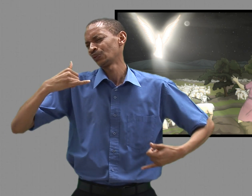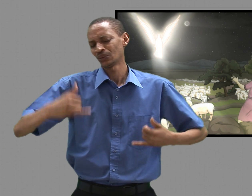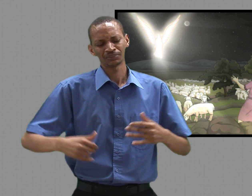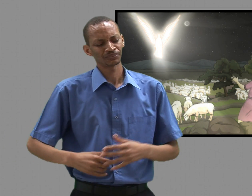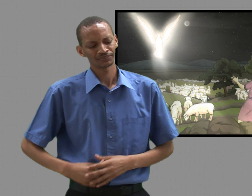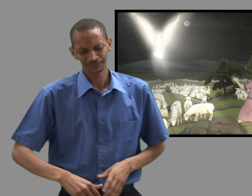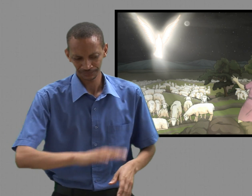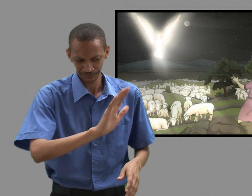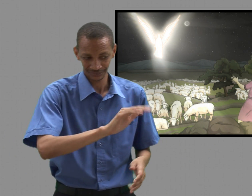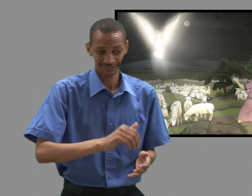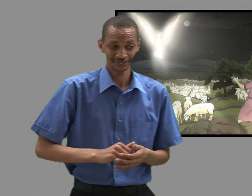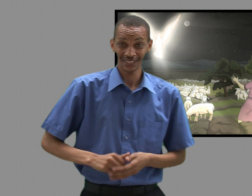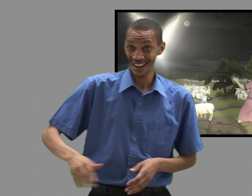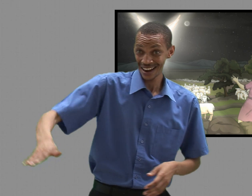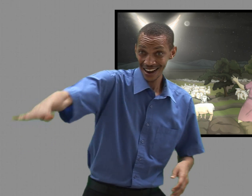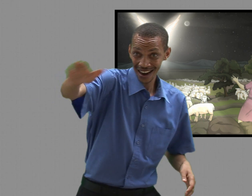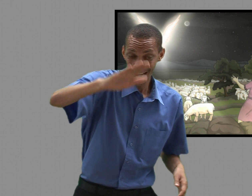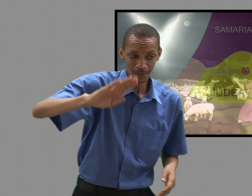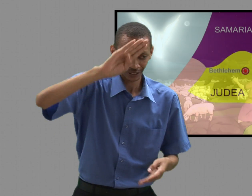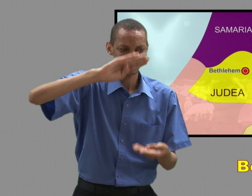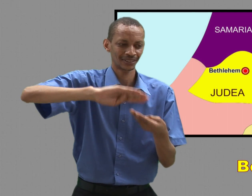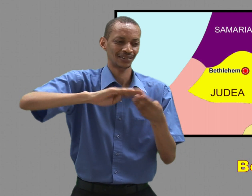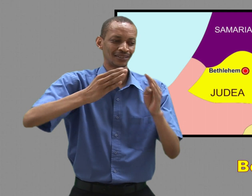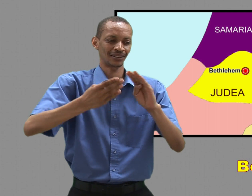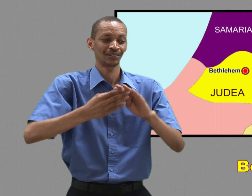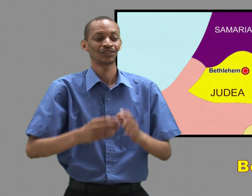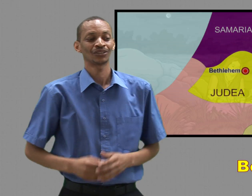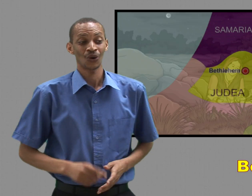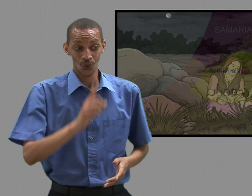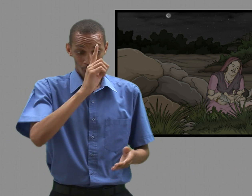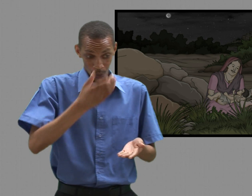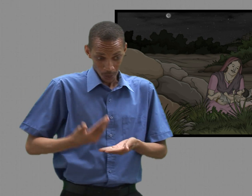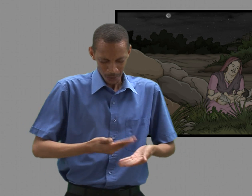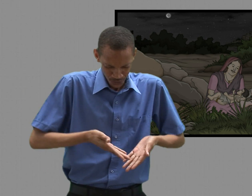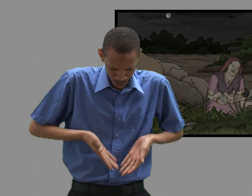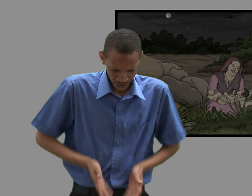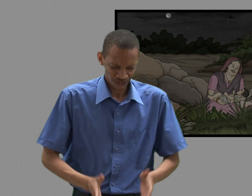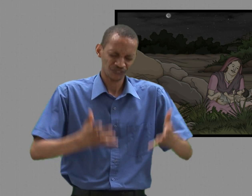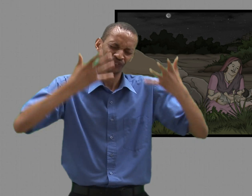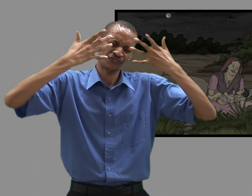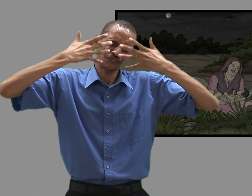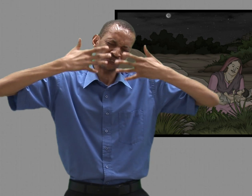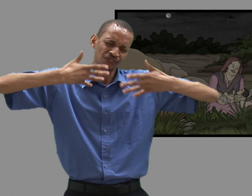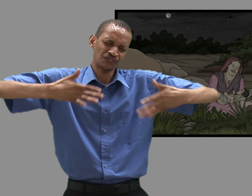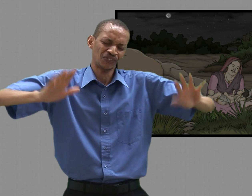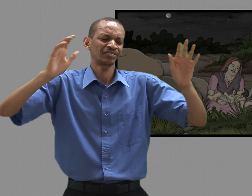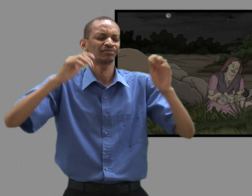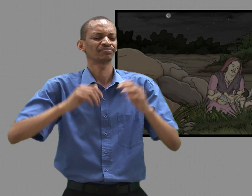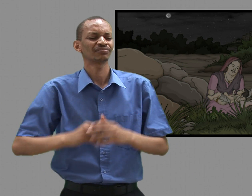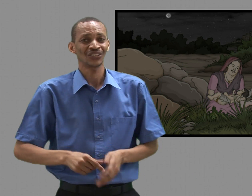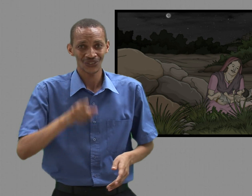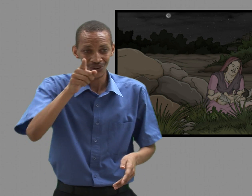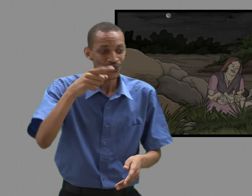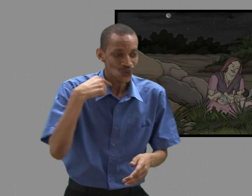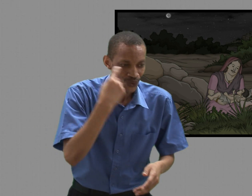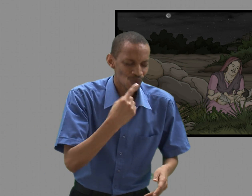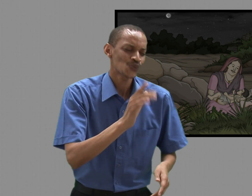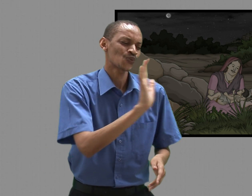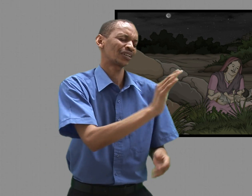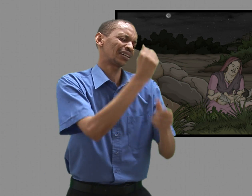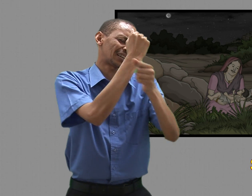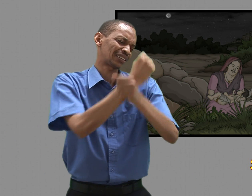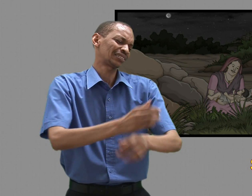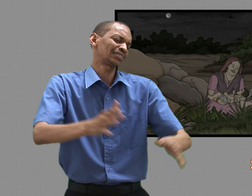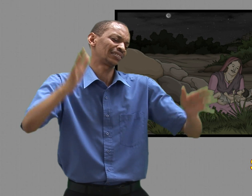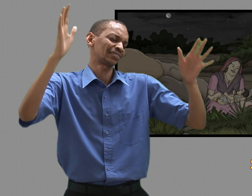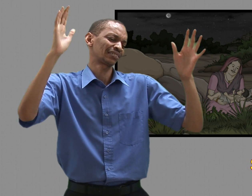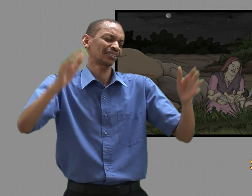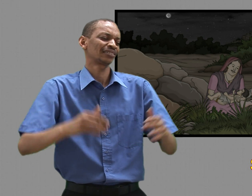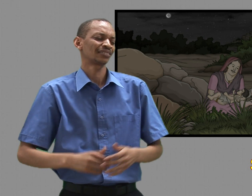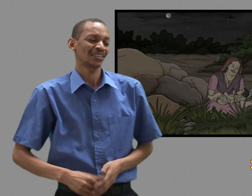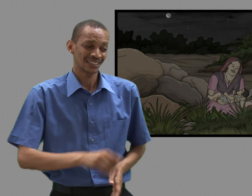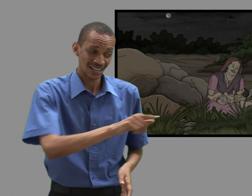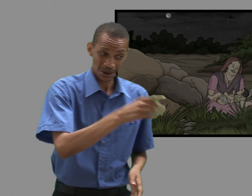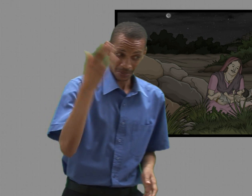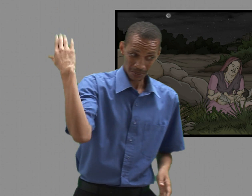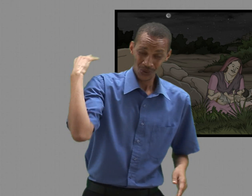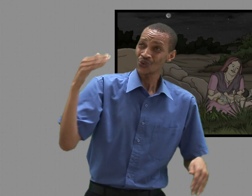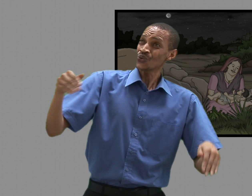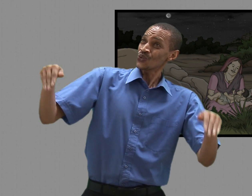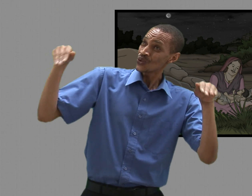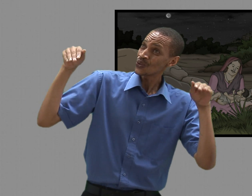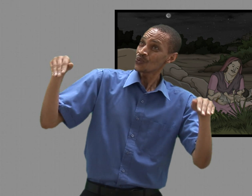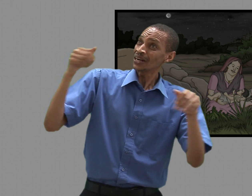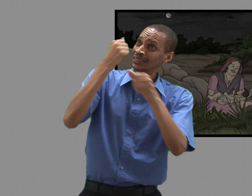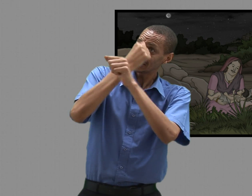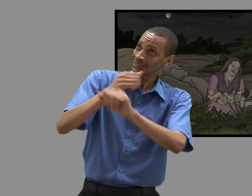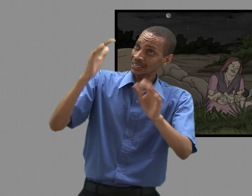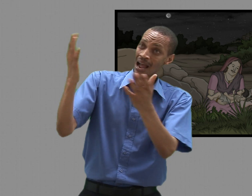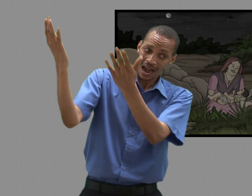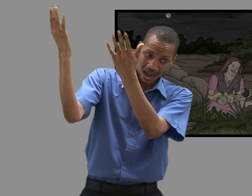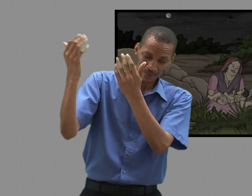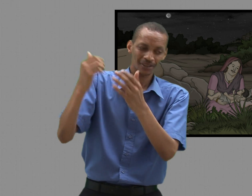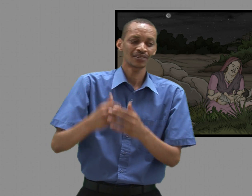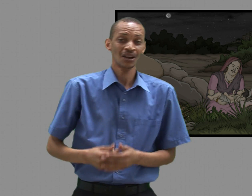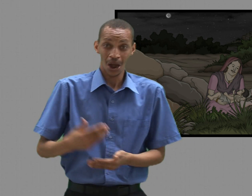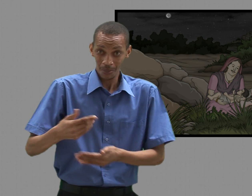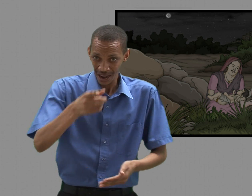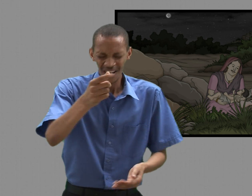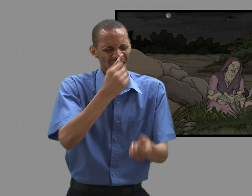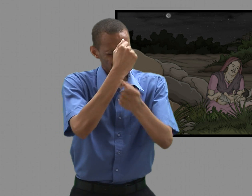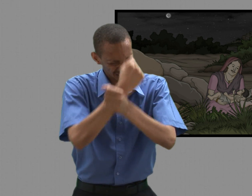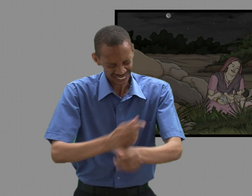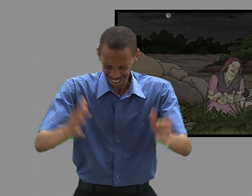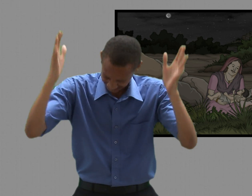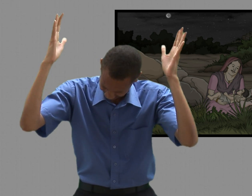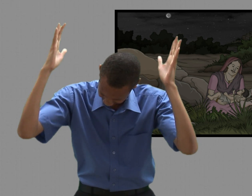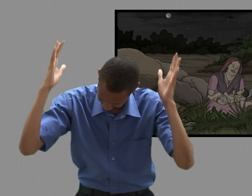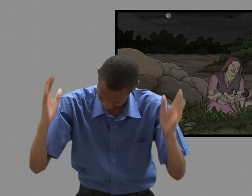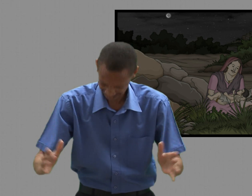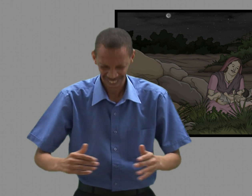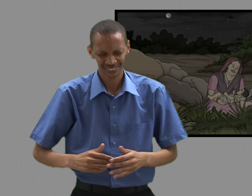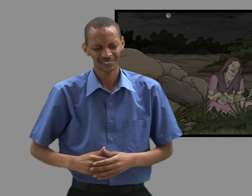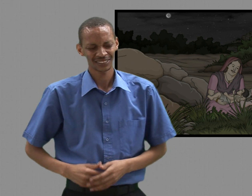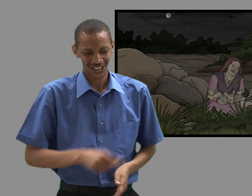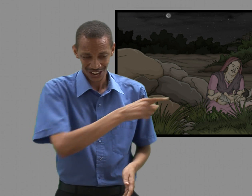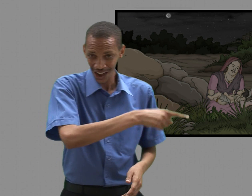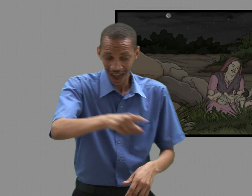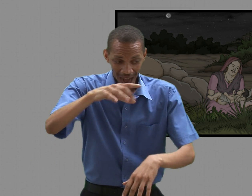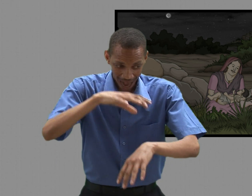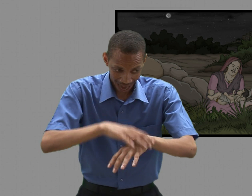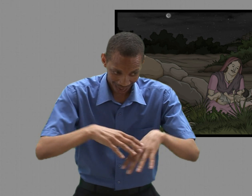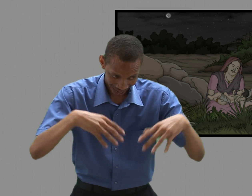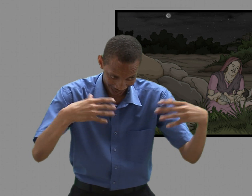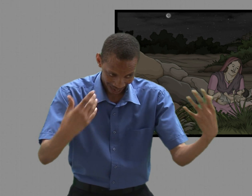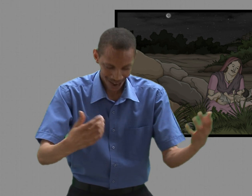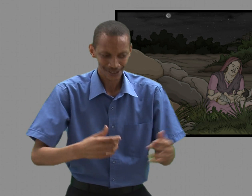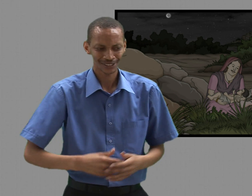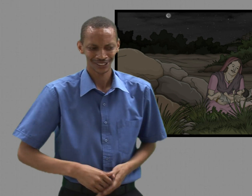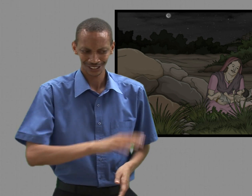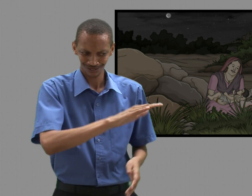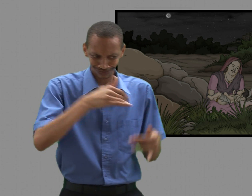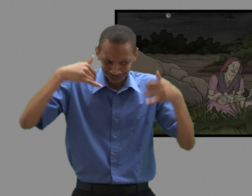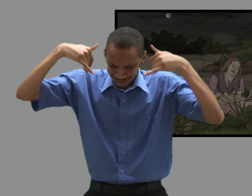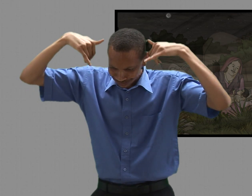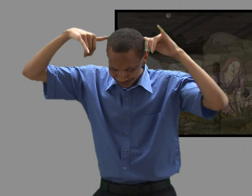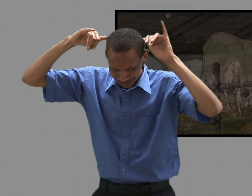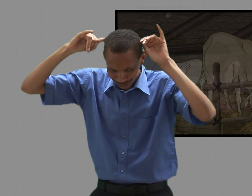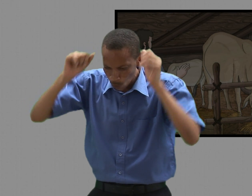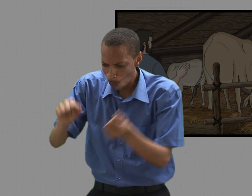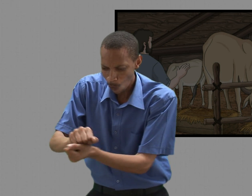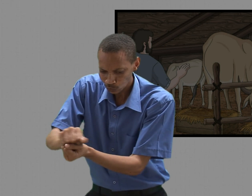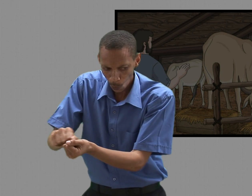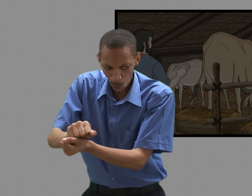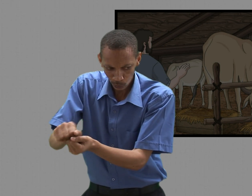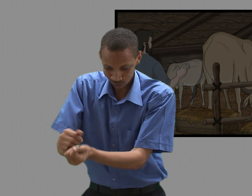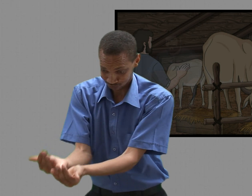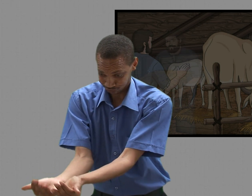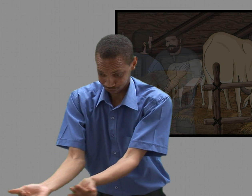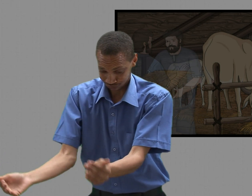For behold, I bring you good news of great joy that will be for all the people: Today in the city of David a Savior has been born to you. He is Christ the Lord!